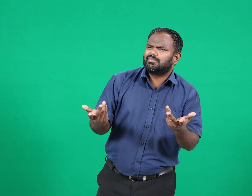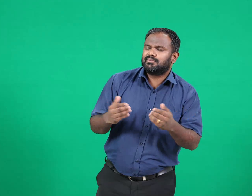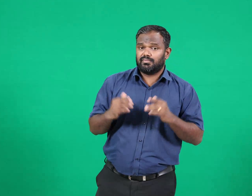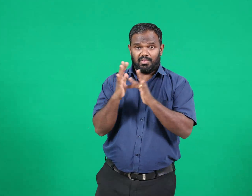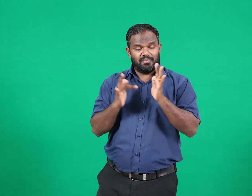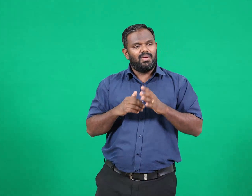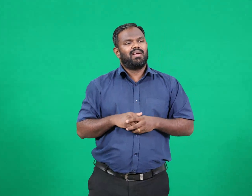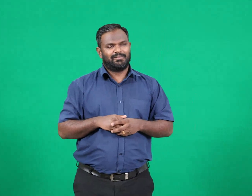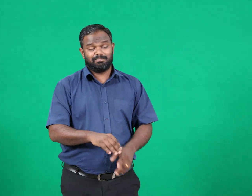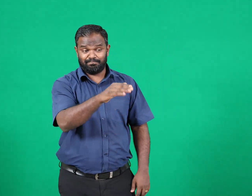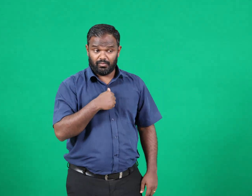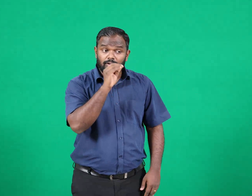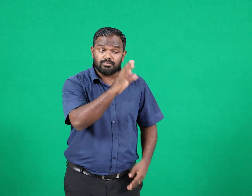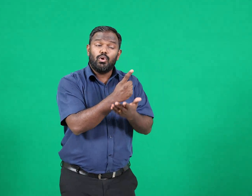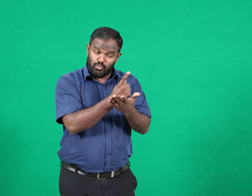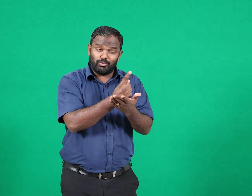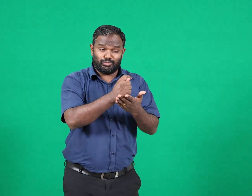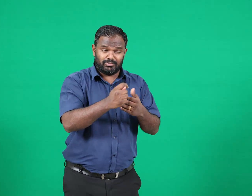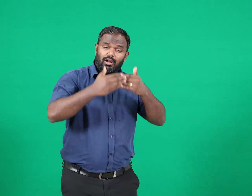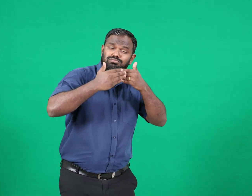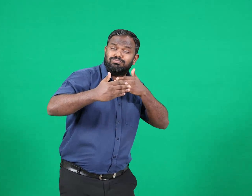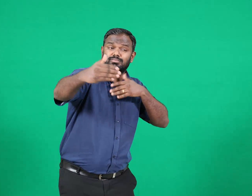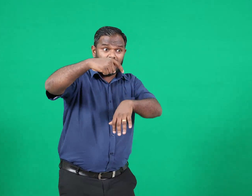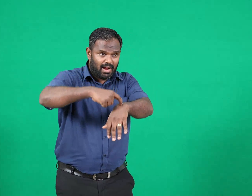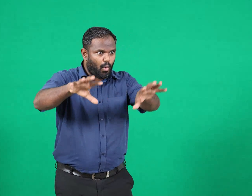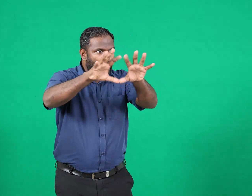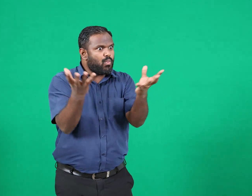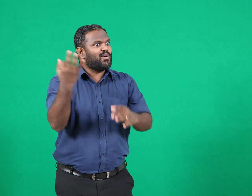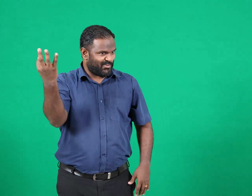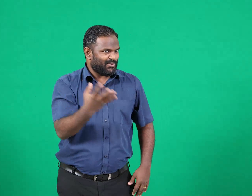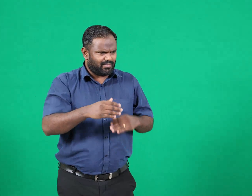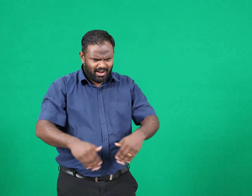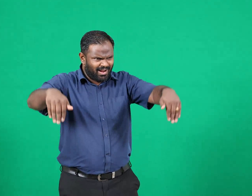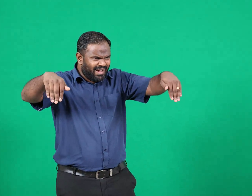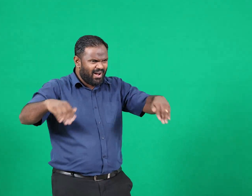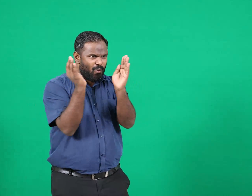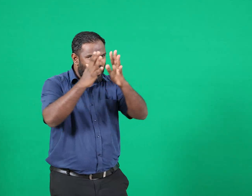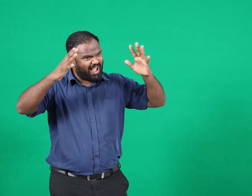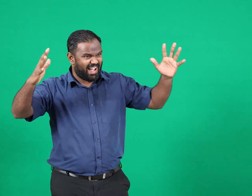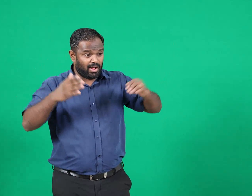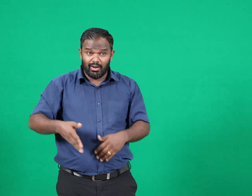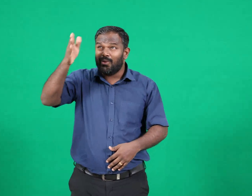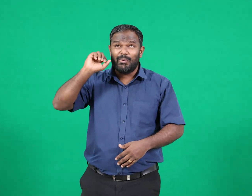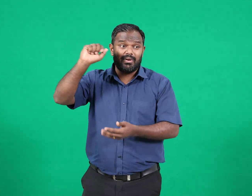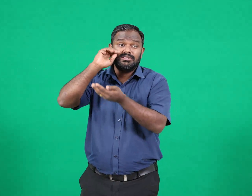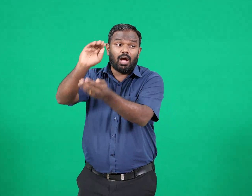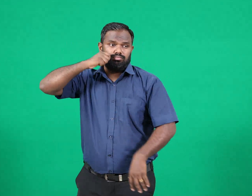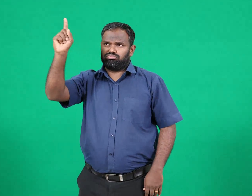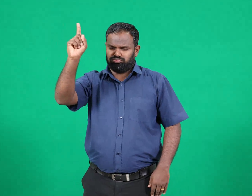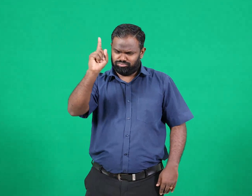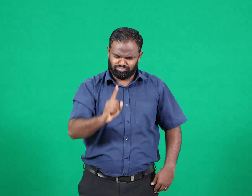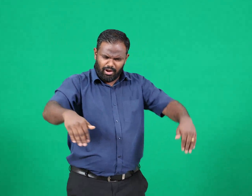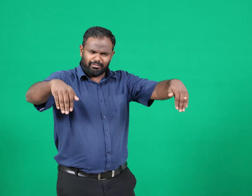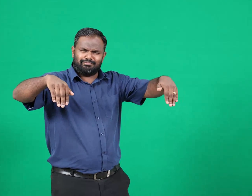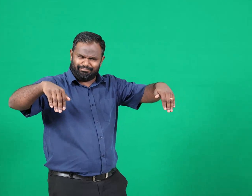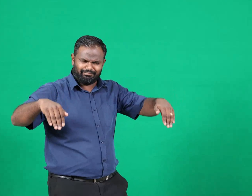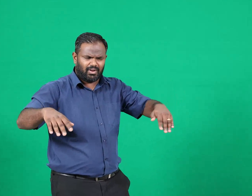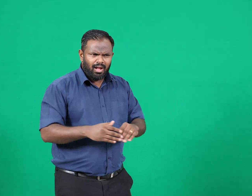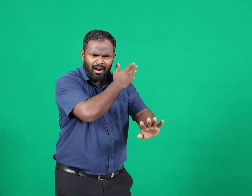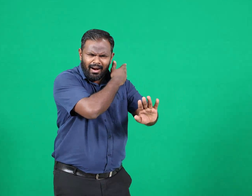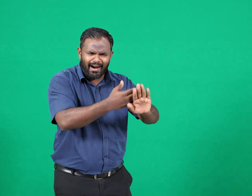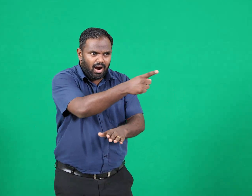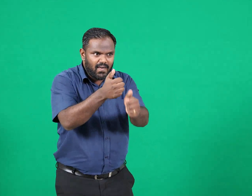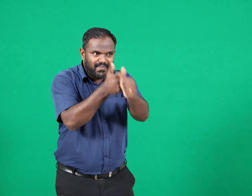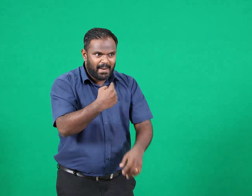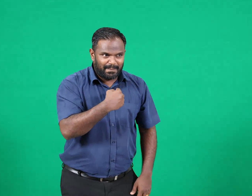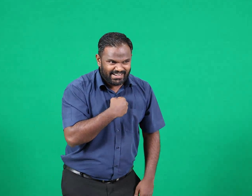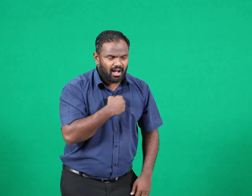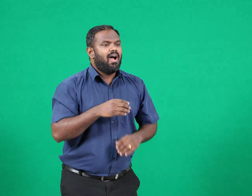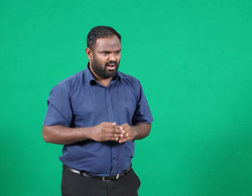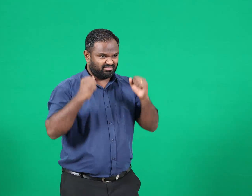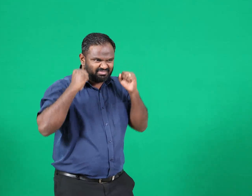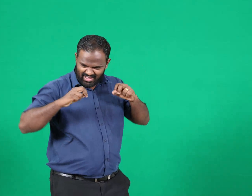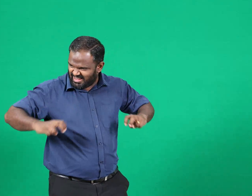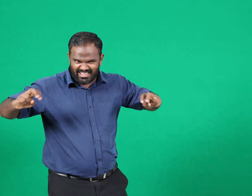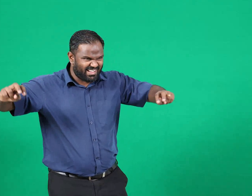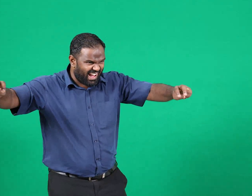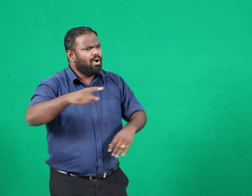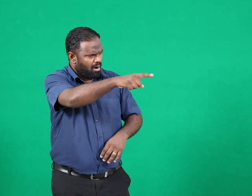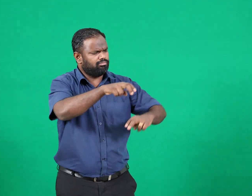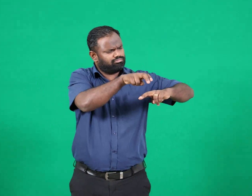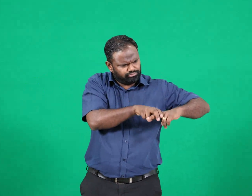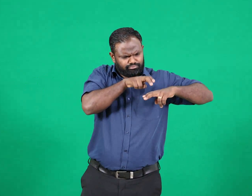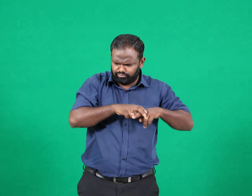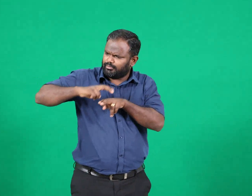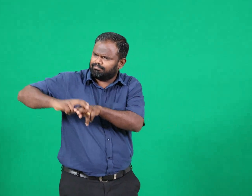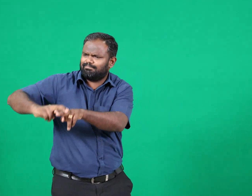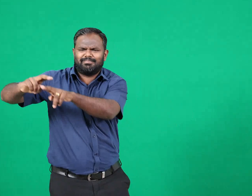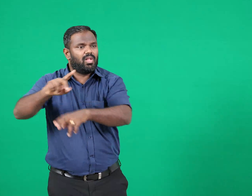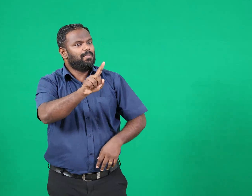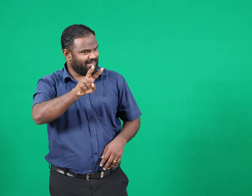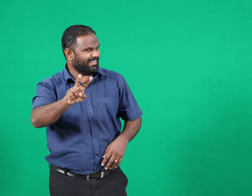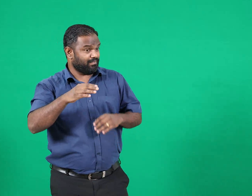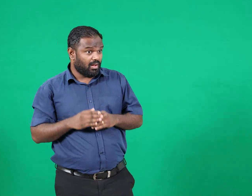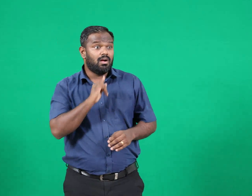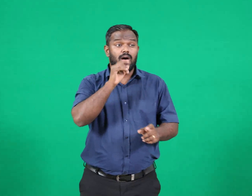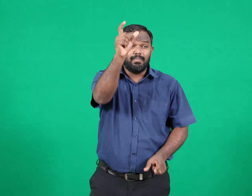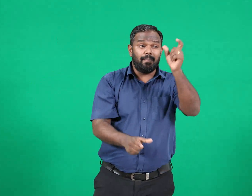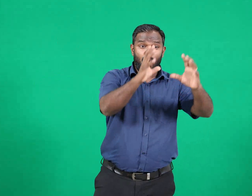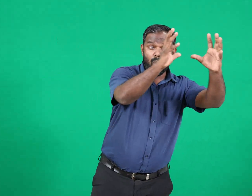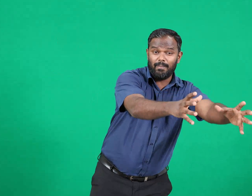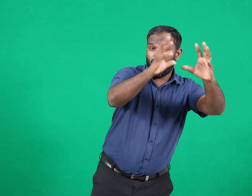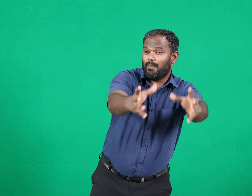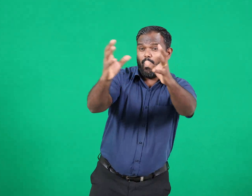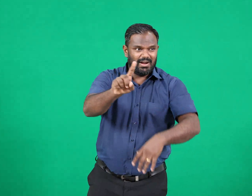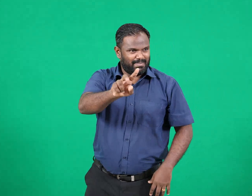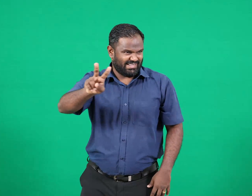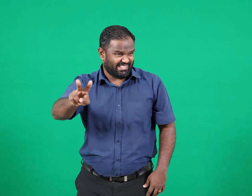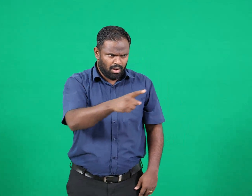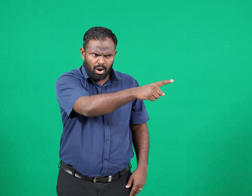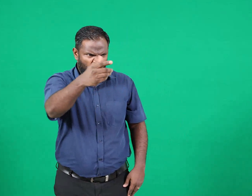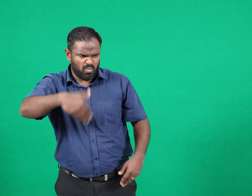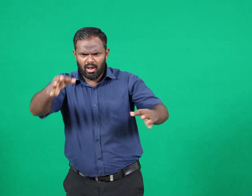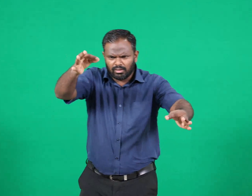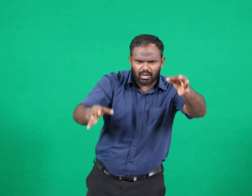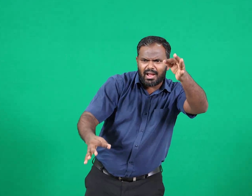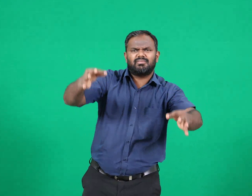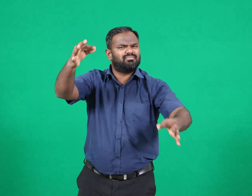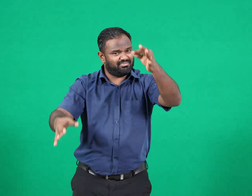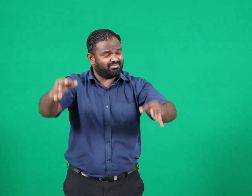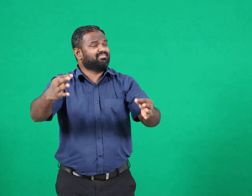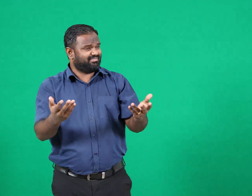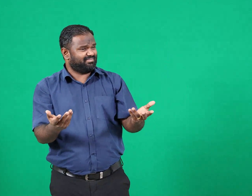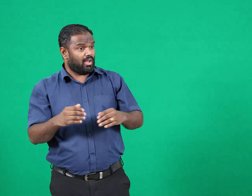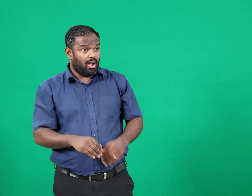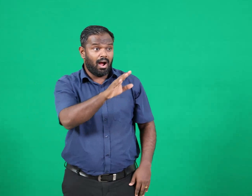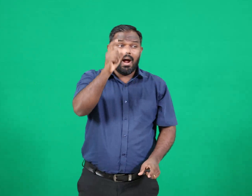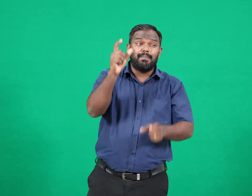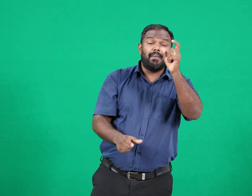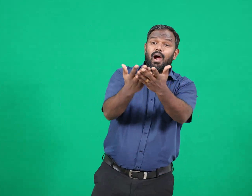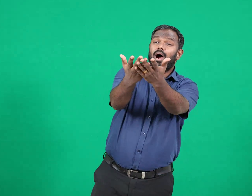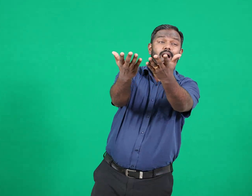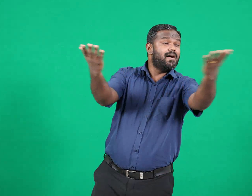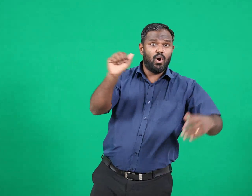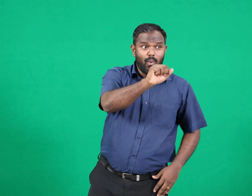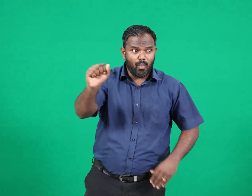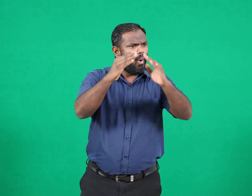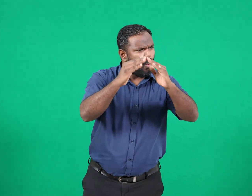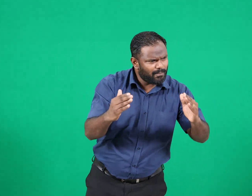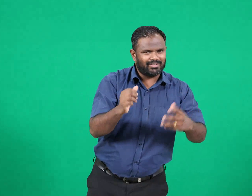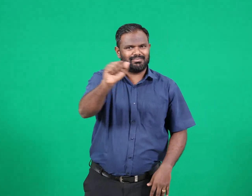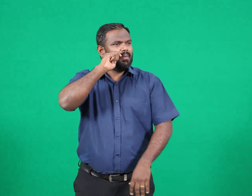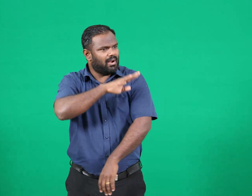Jesus said to them, "Truly I tell you, in the renewal of all things, when the Son of Man sits on His glorious throne, you who have followed Me will also sit on twelve thrones, judging the twelve tribes of Israel.